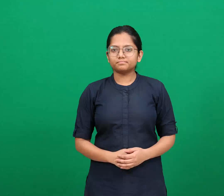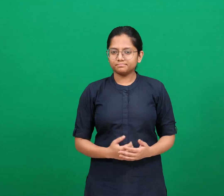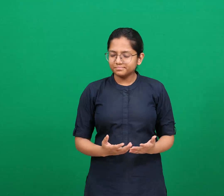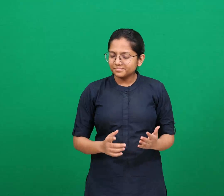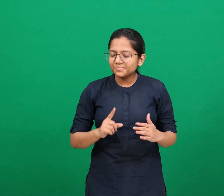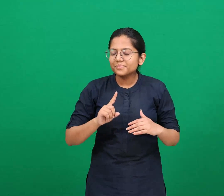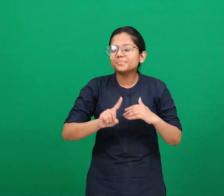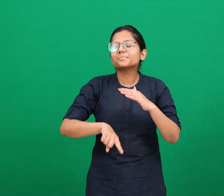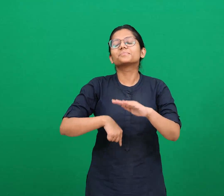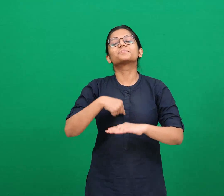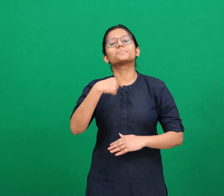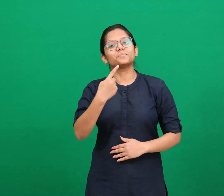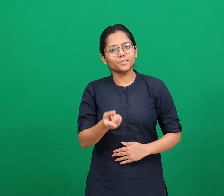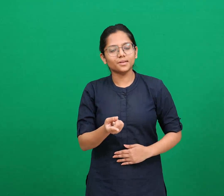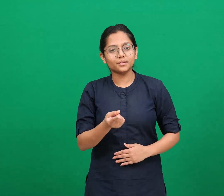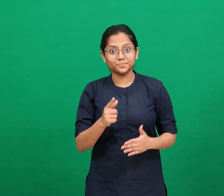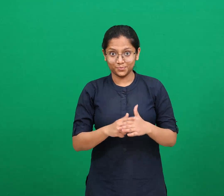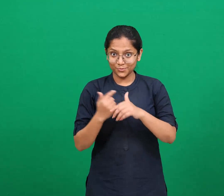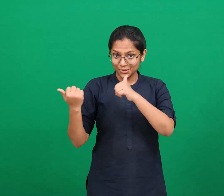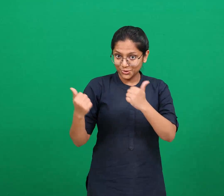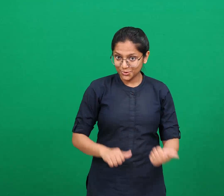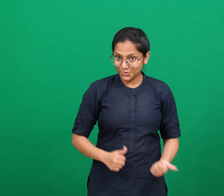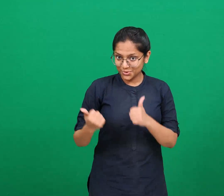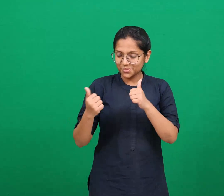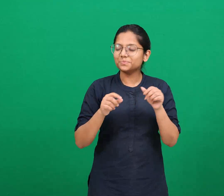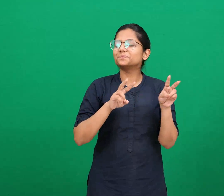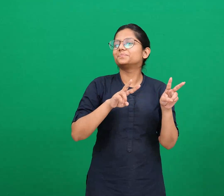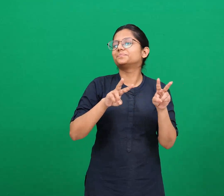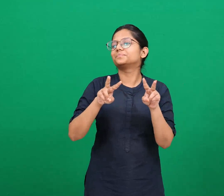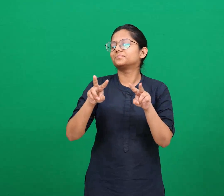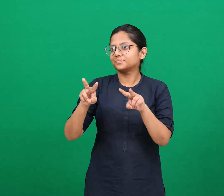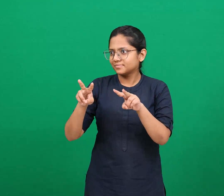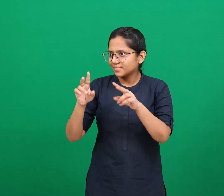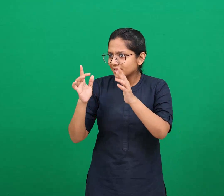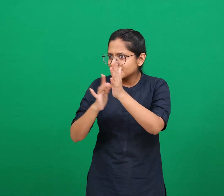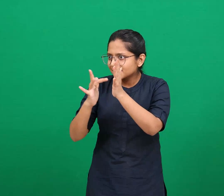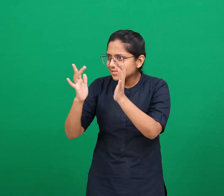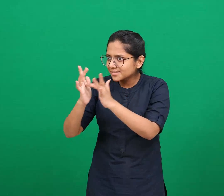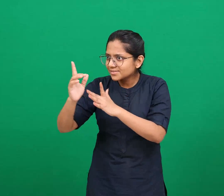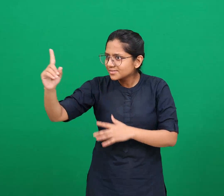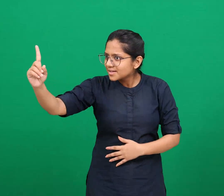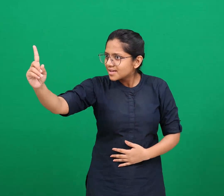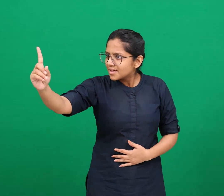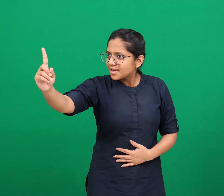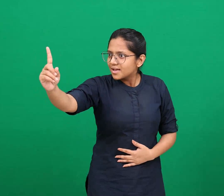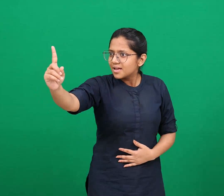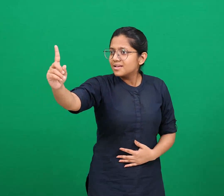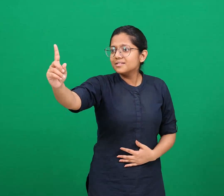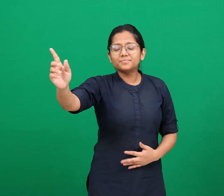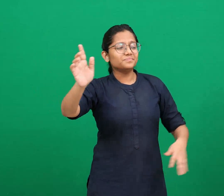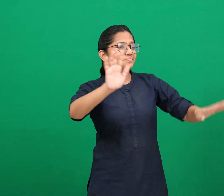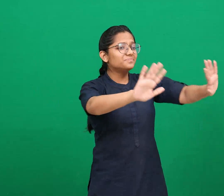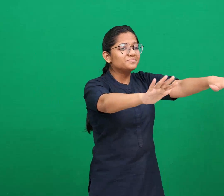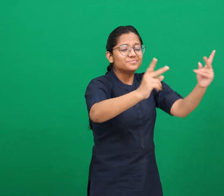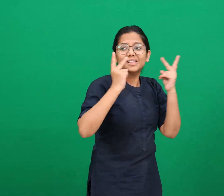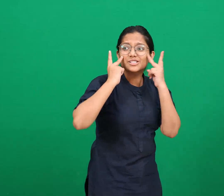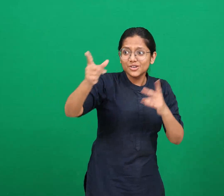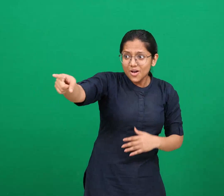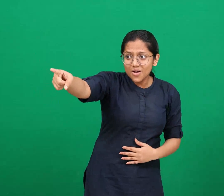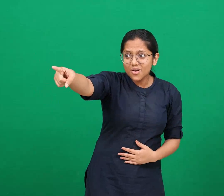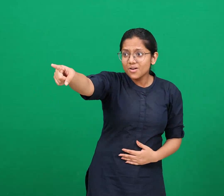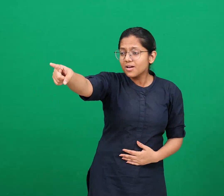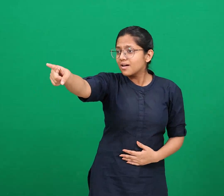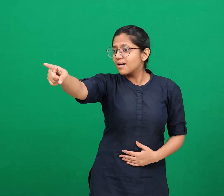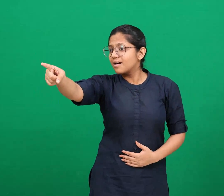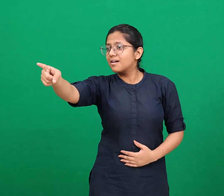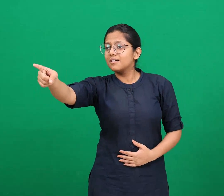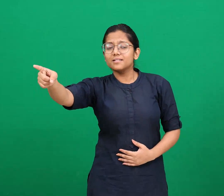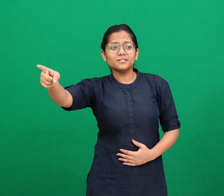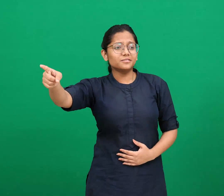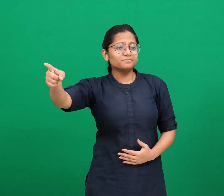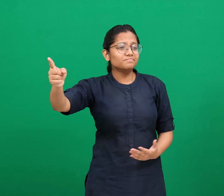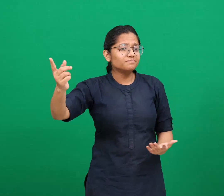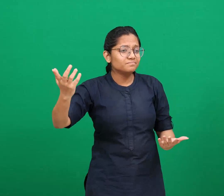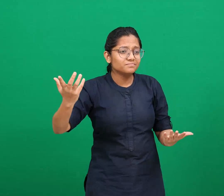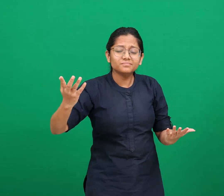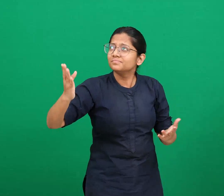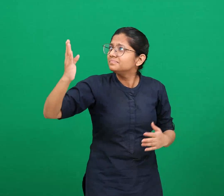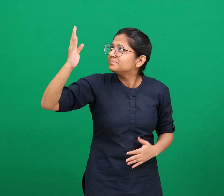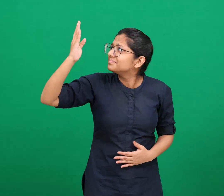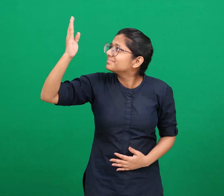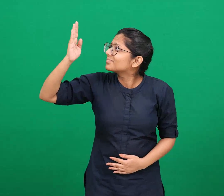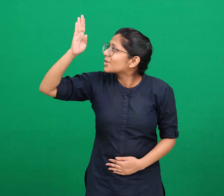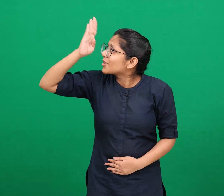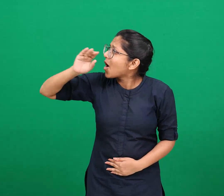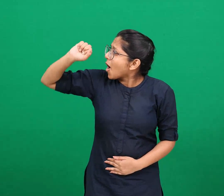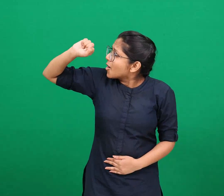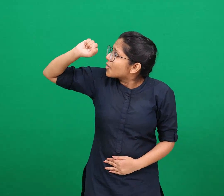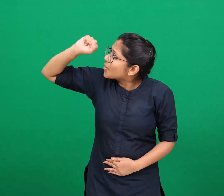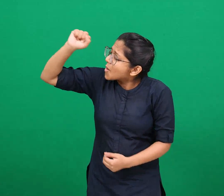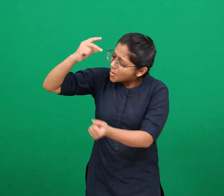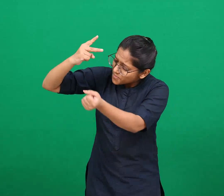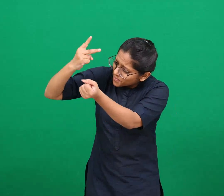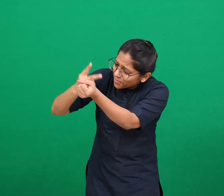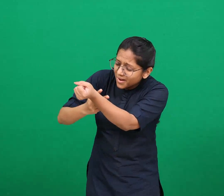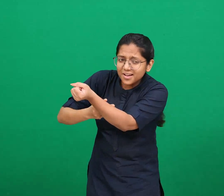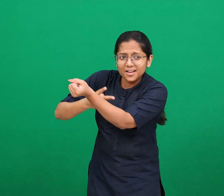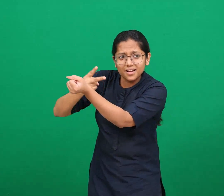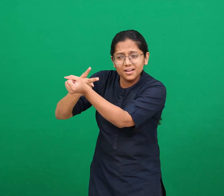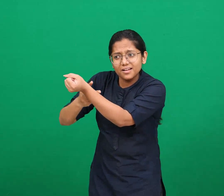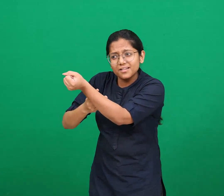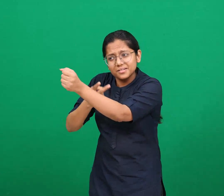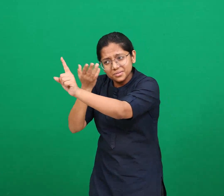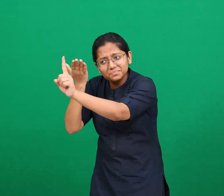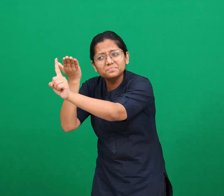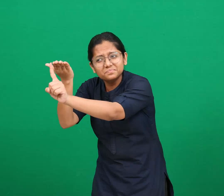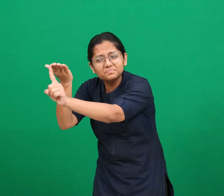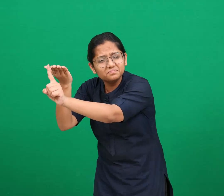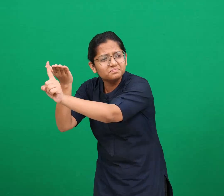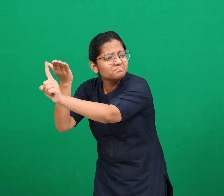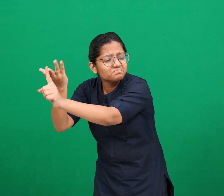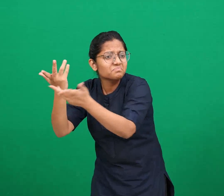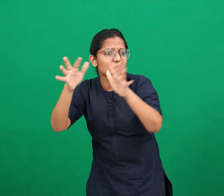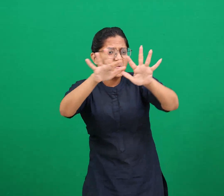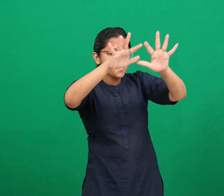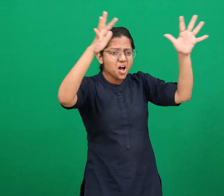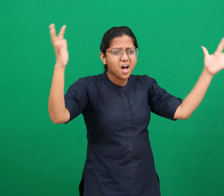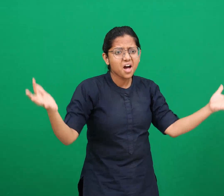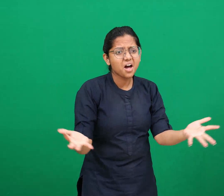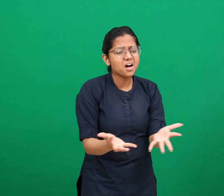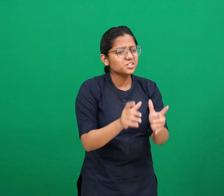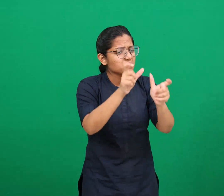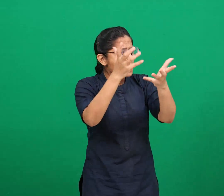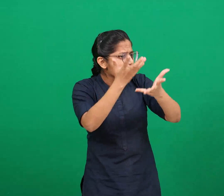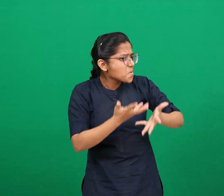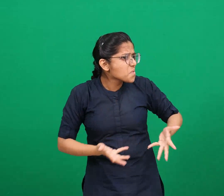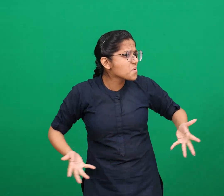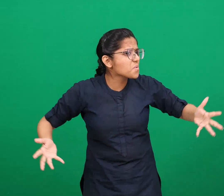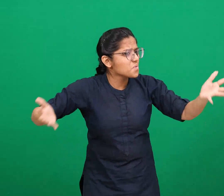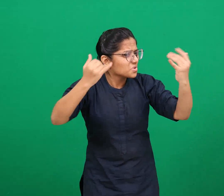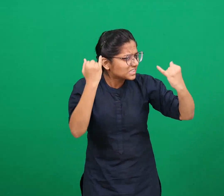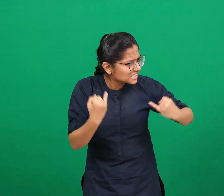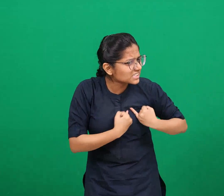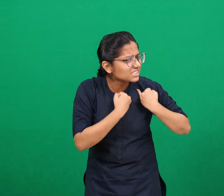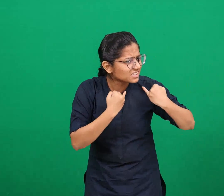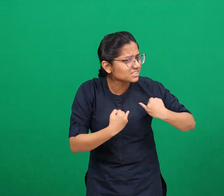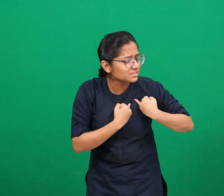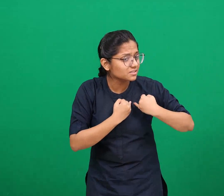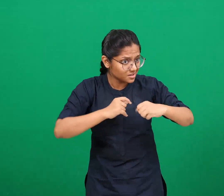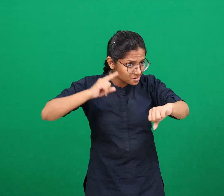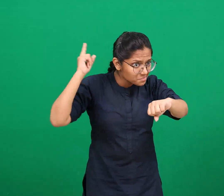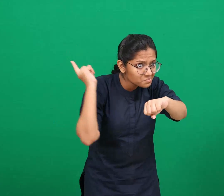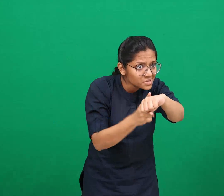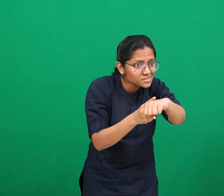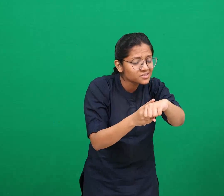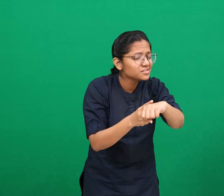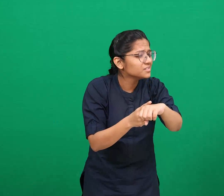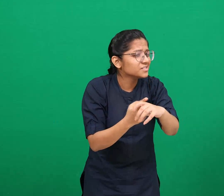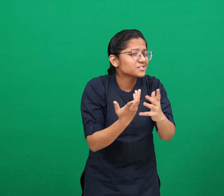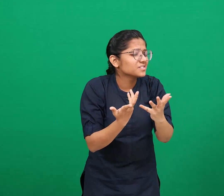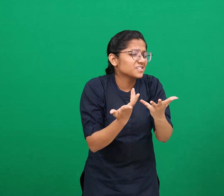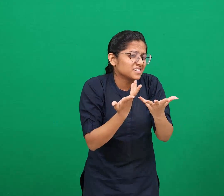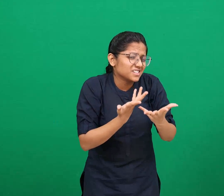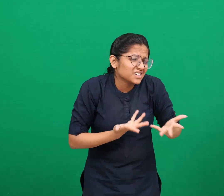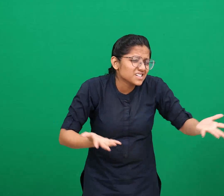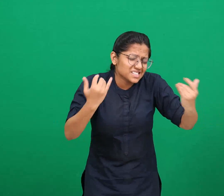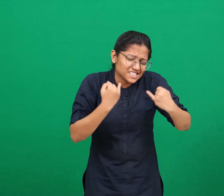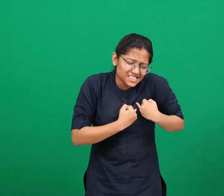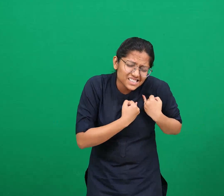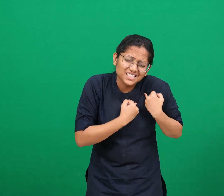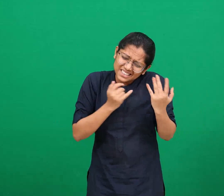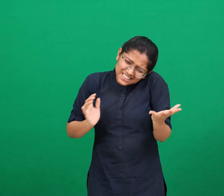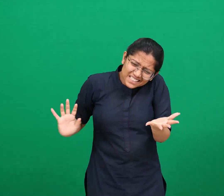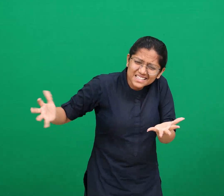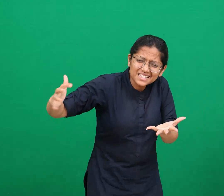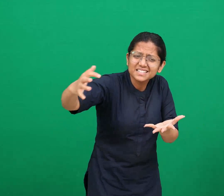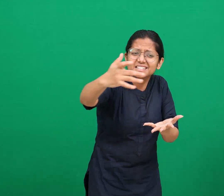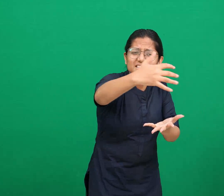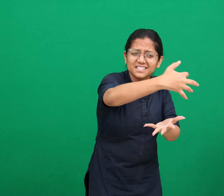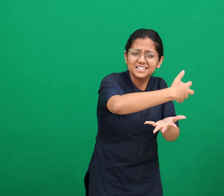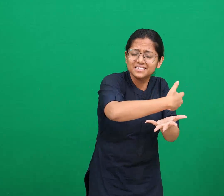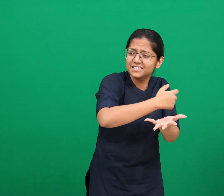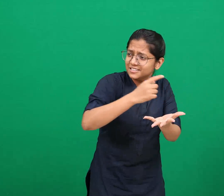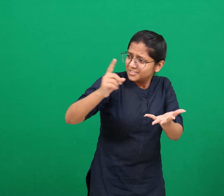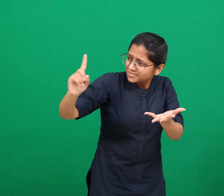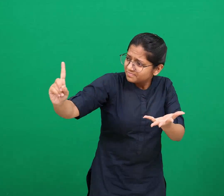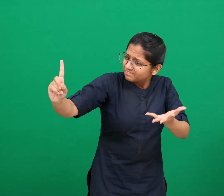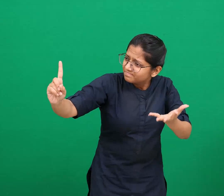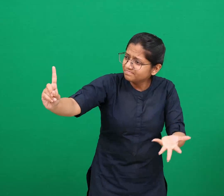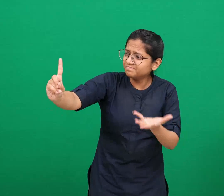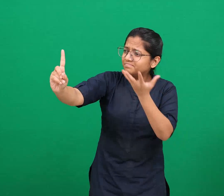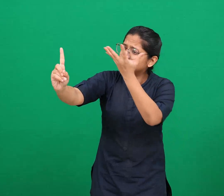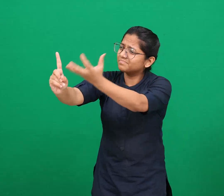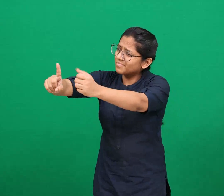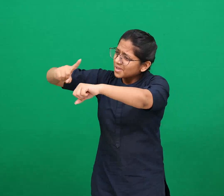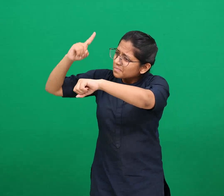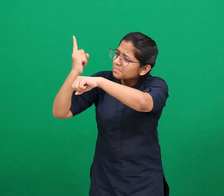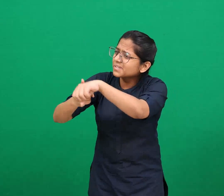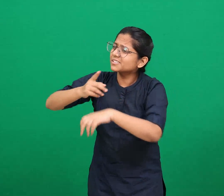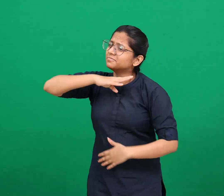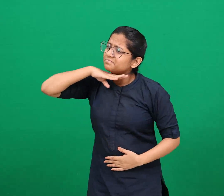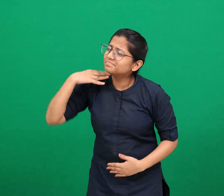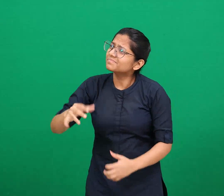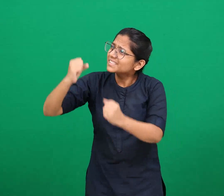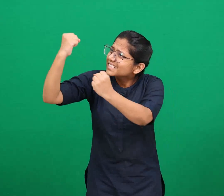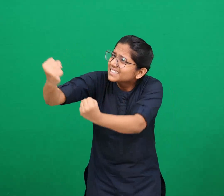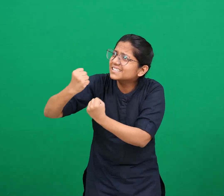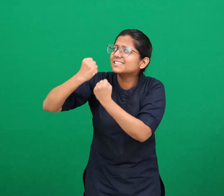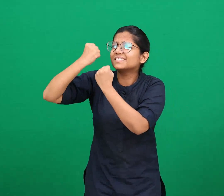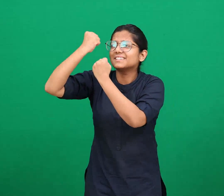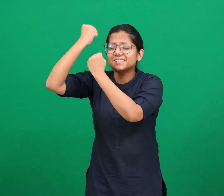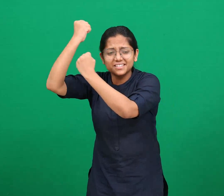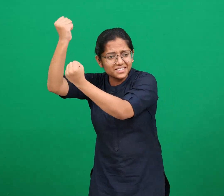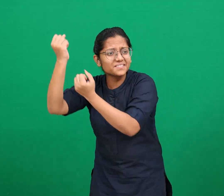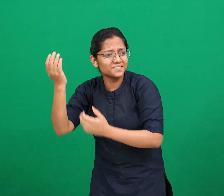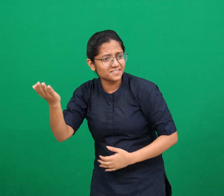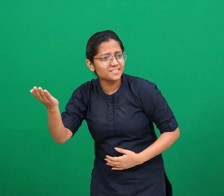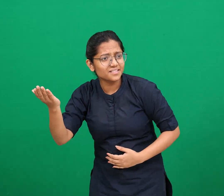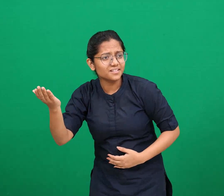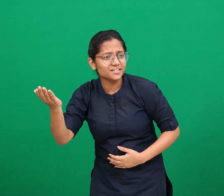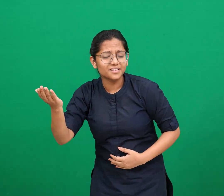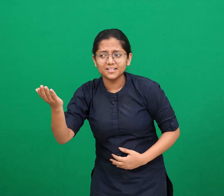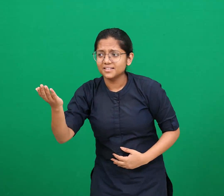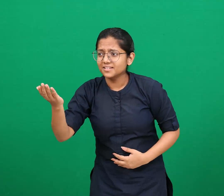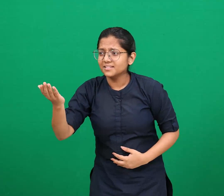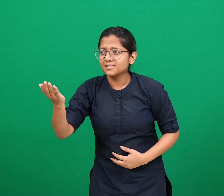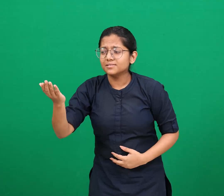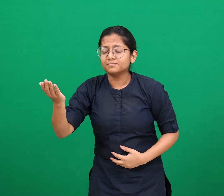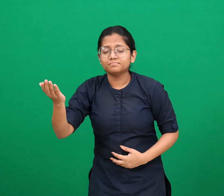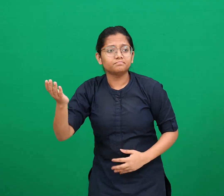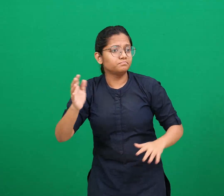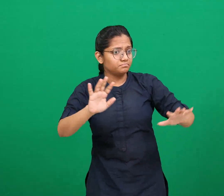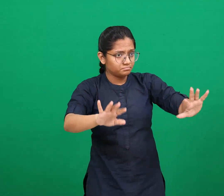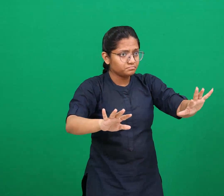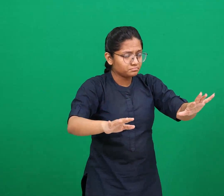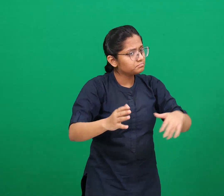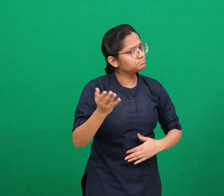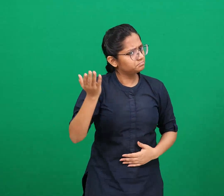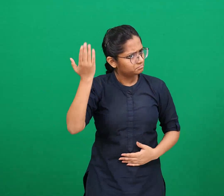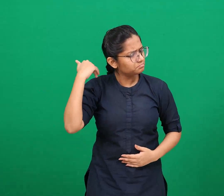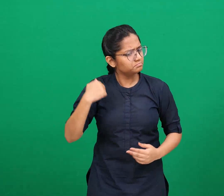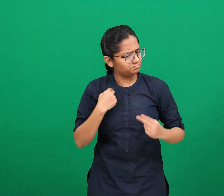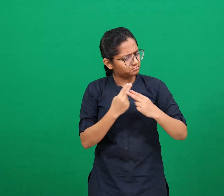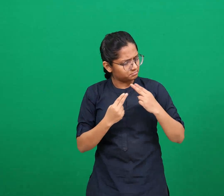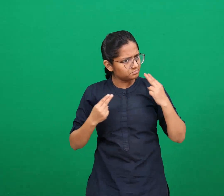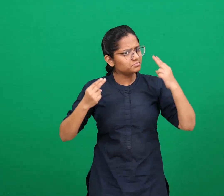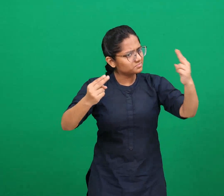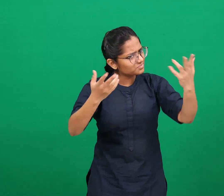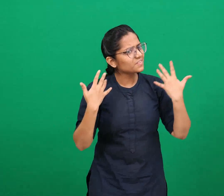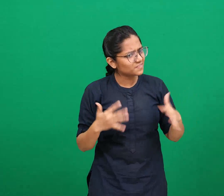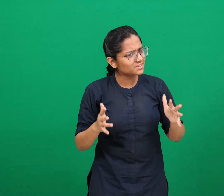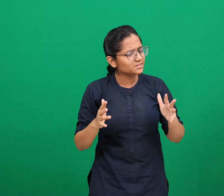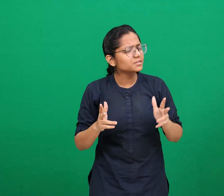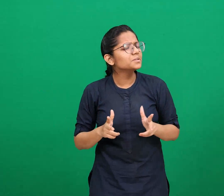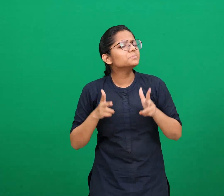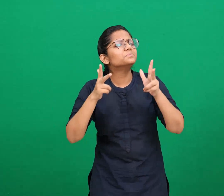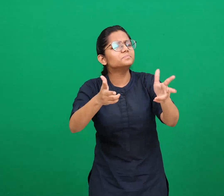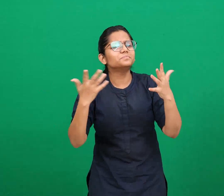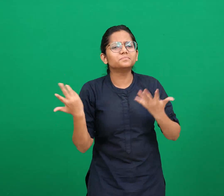The next day John saw Jesus coming toward him and said, "Look, the Lamb of God, who takes away the sin of the world!